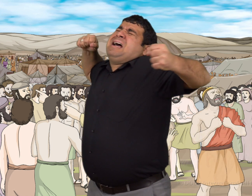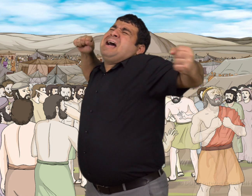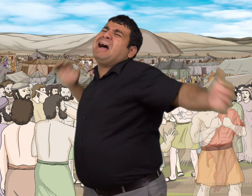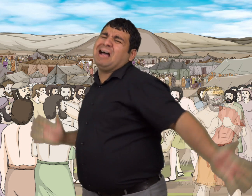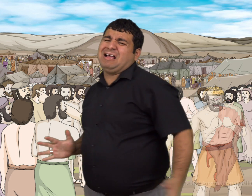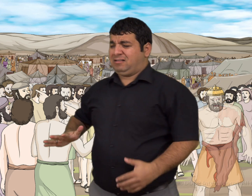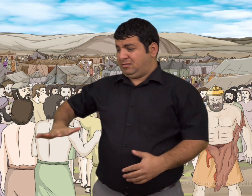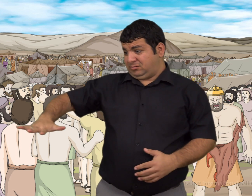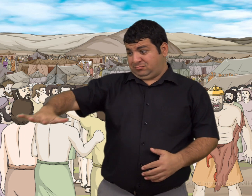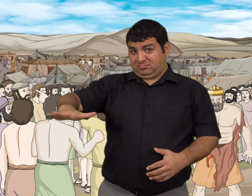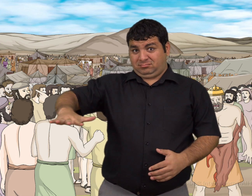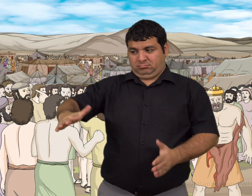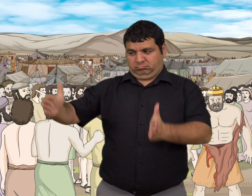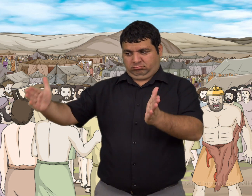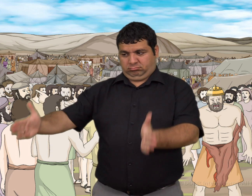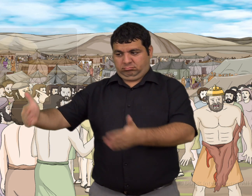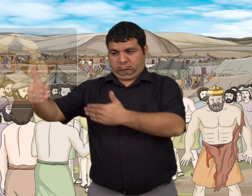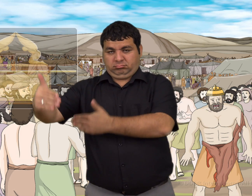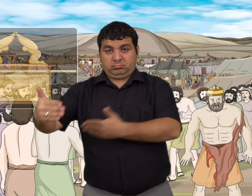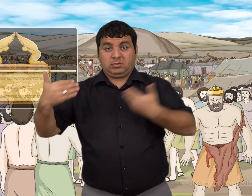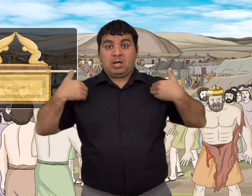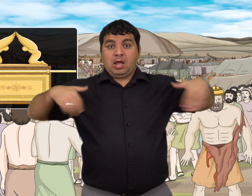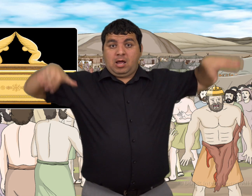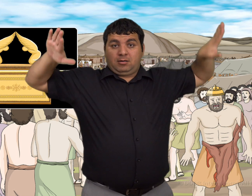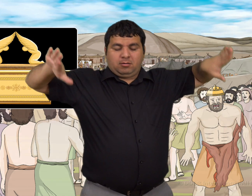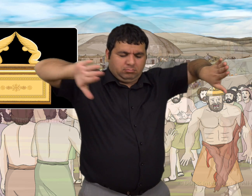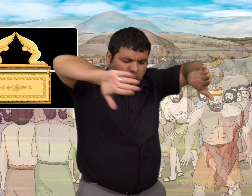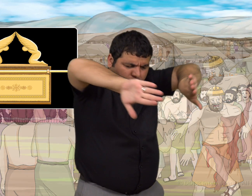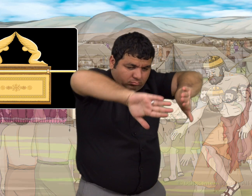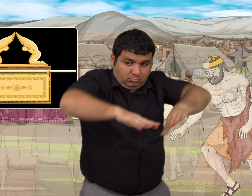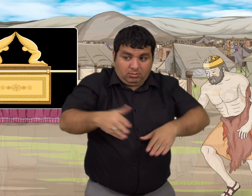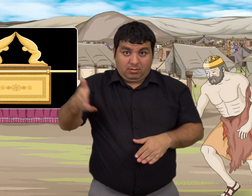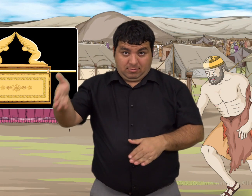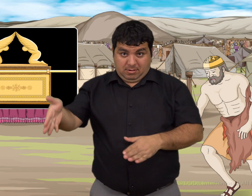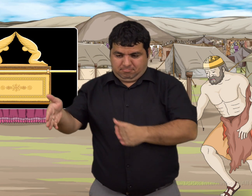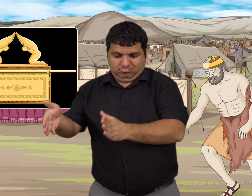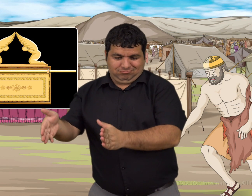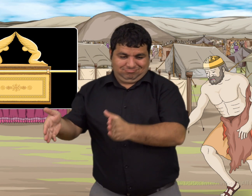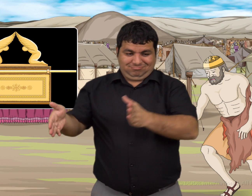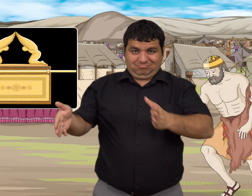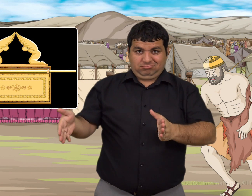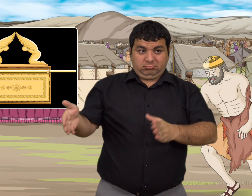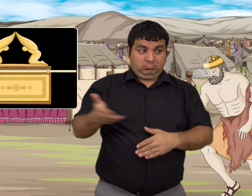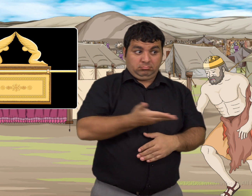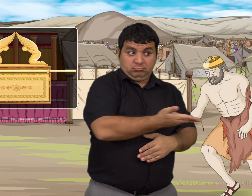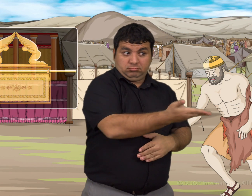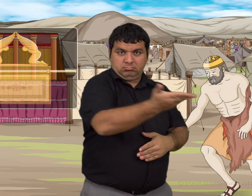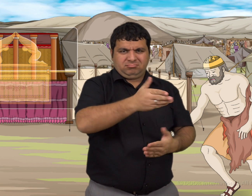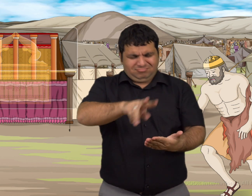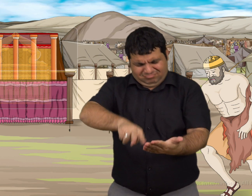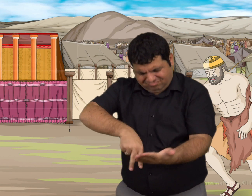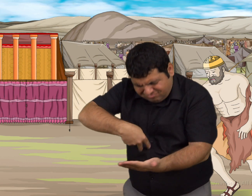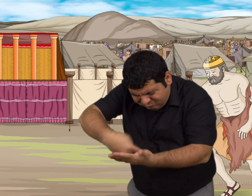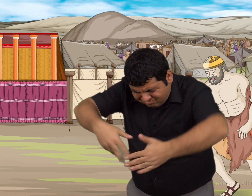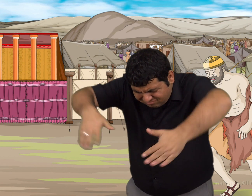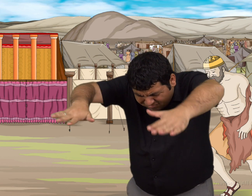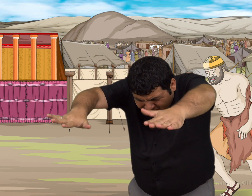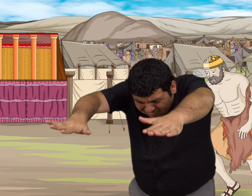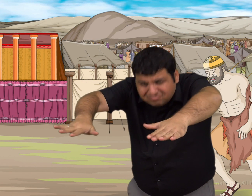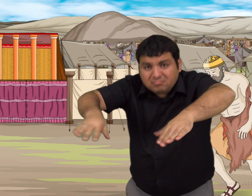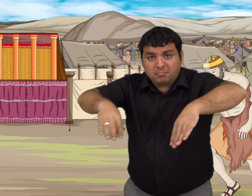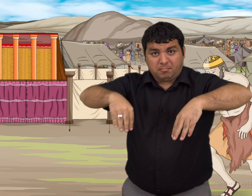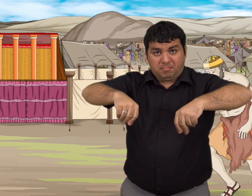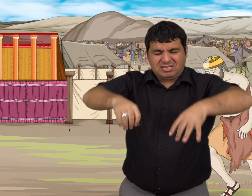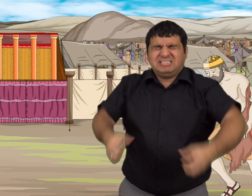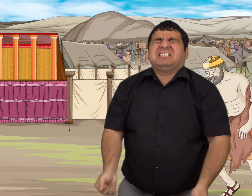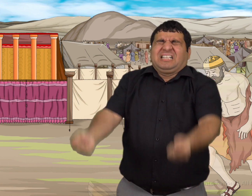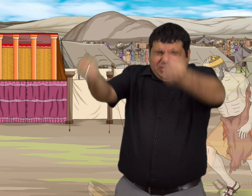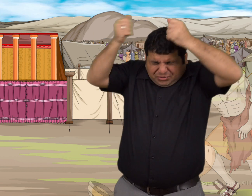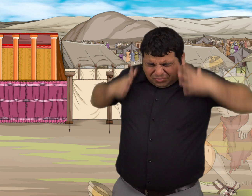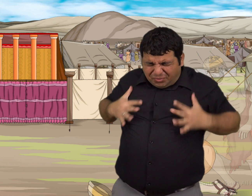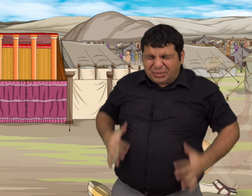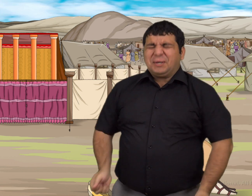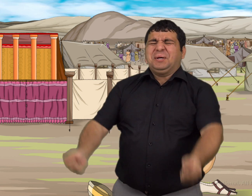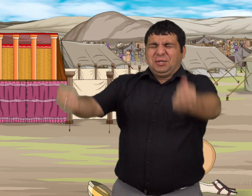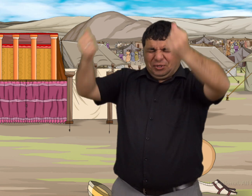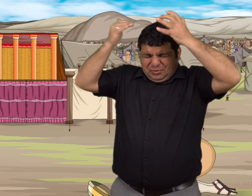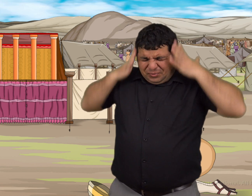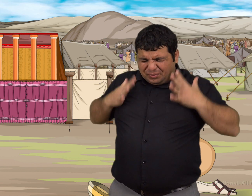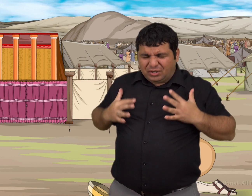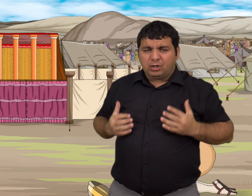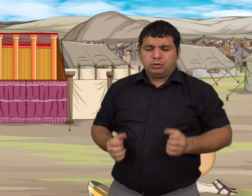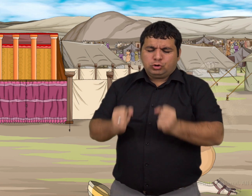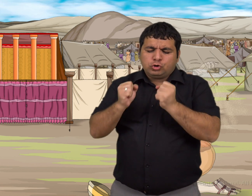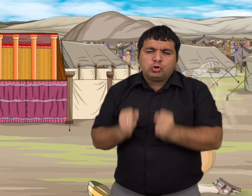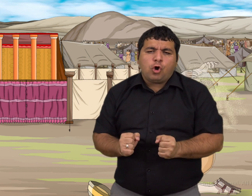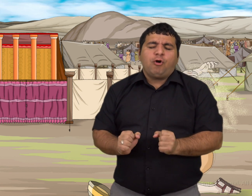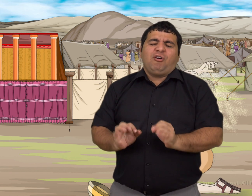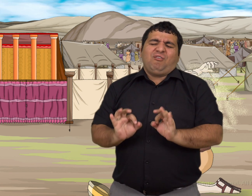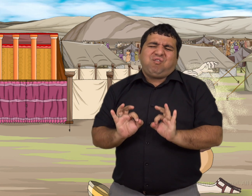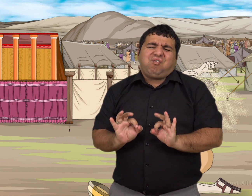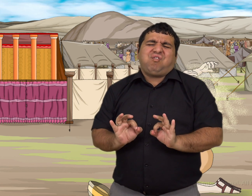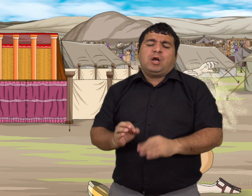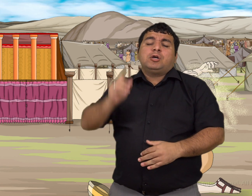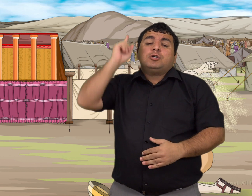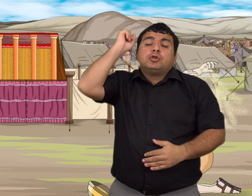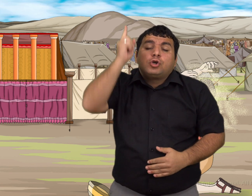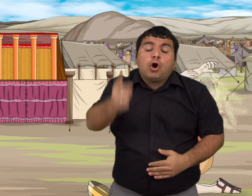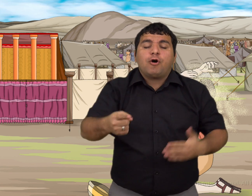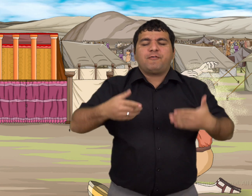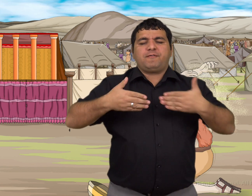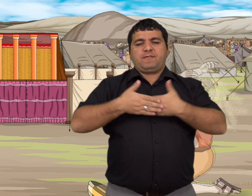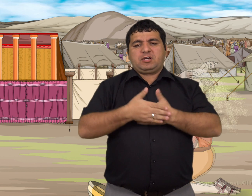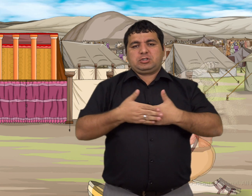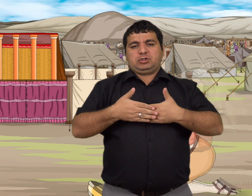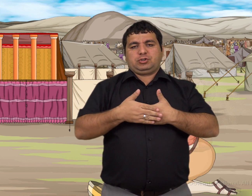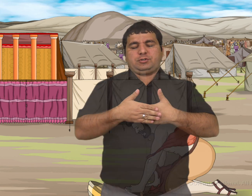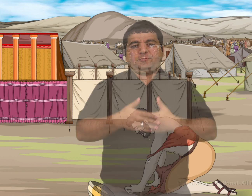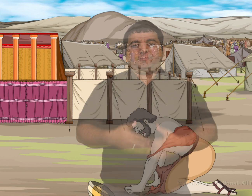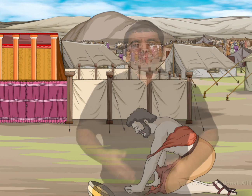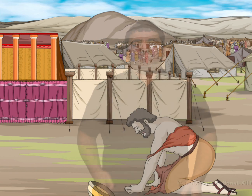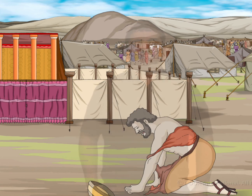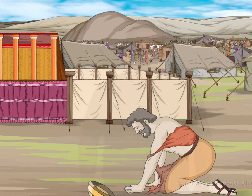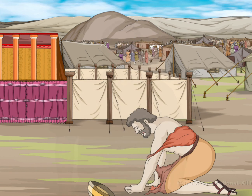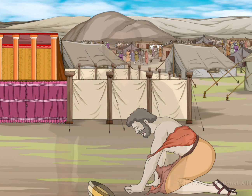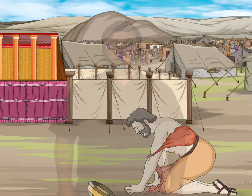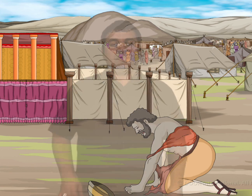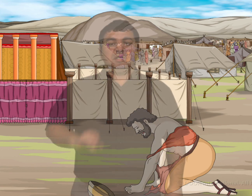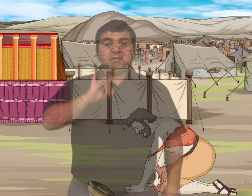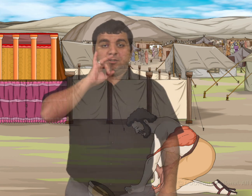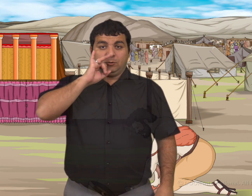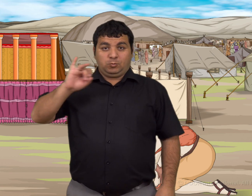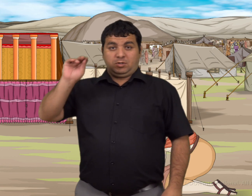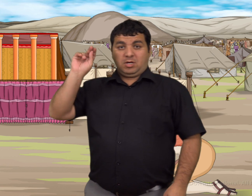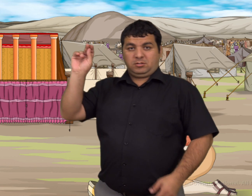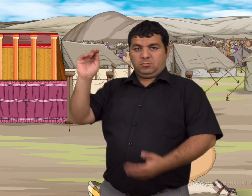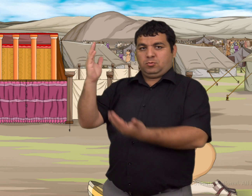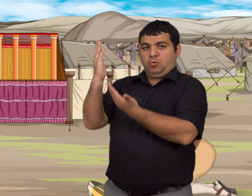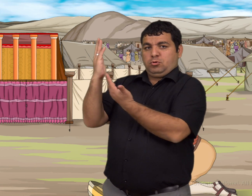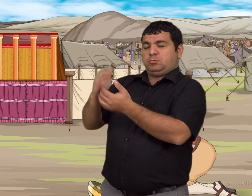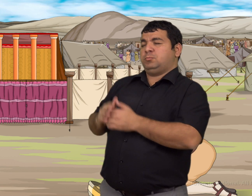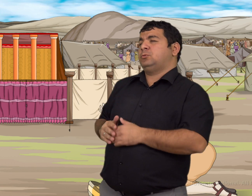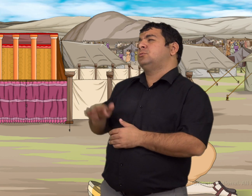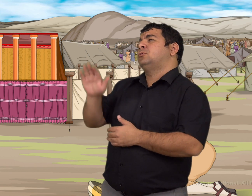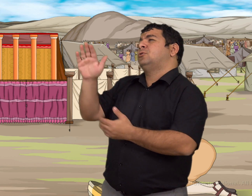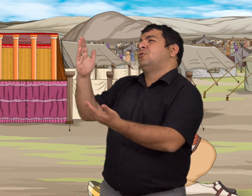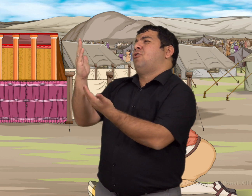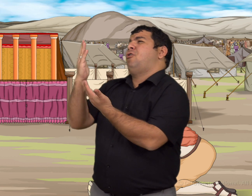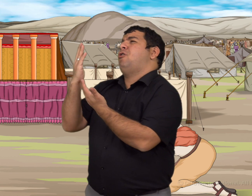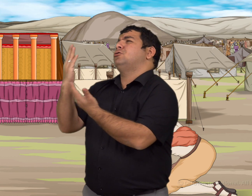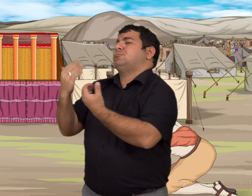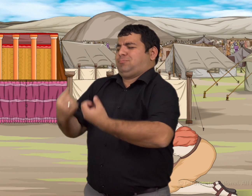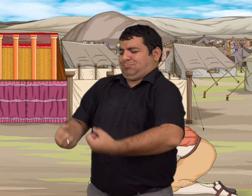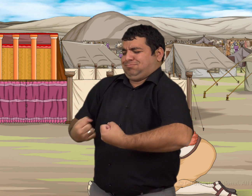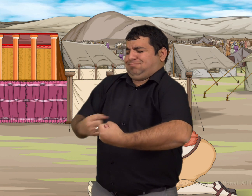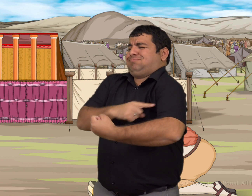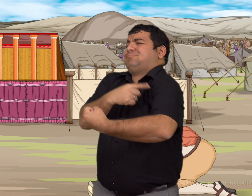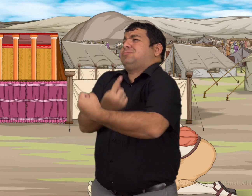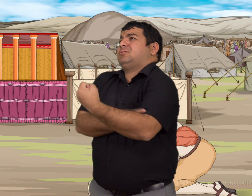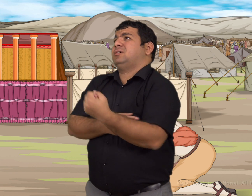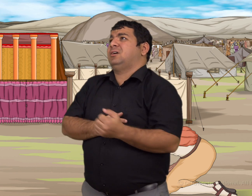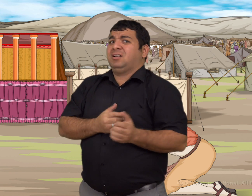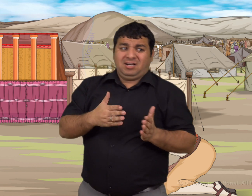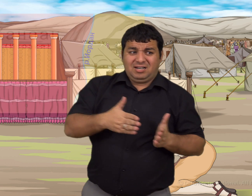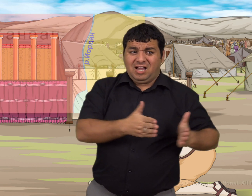Then Joshua tore his clothes and fell facedown before the ark of the LORD until evening, as did the elders of Israel; and they all sprinkled dust on their heads.